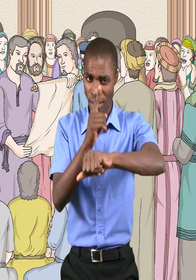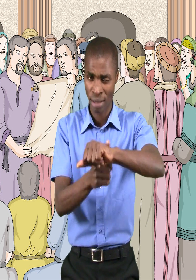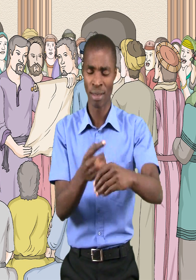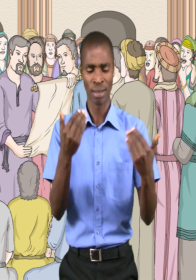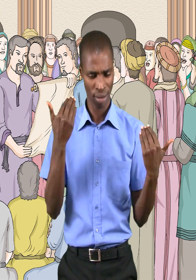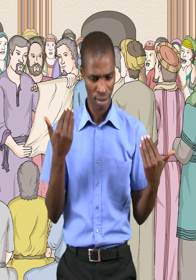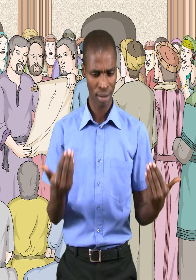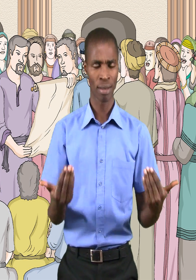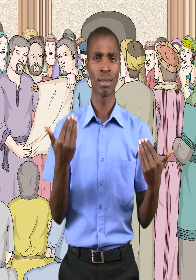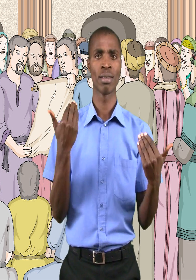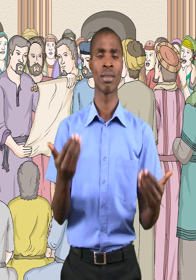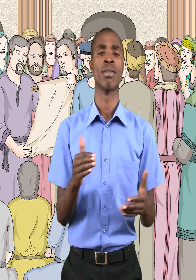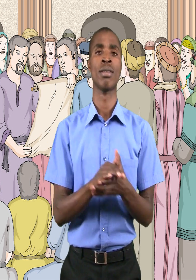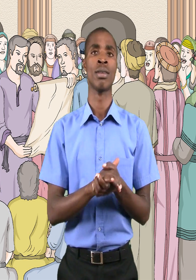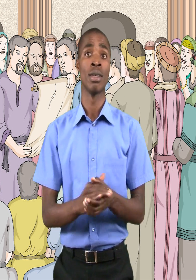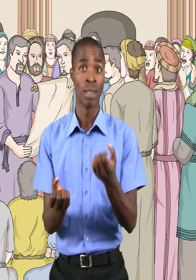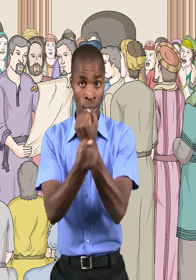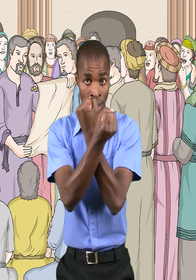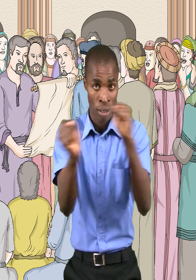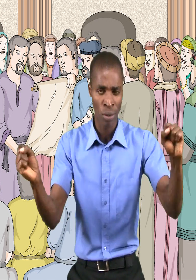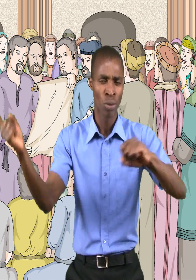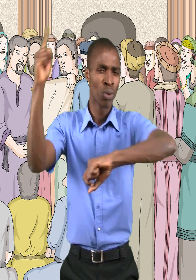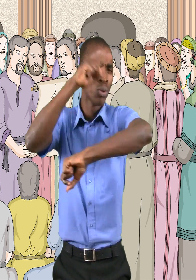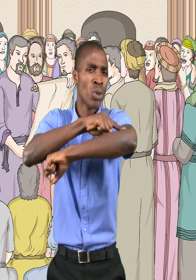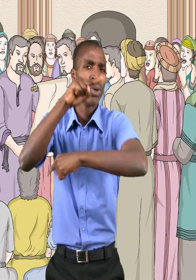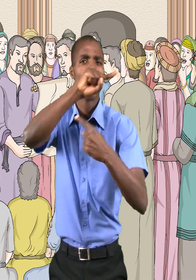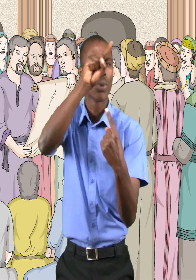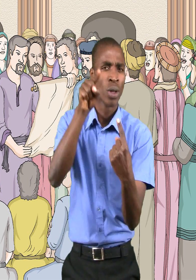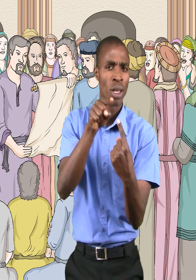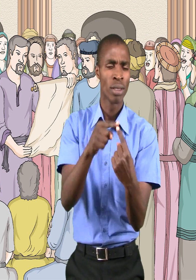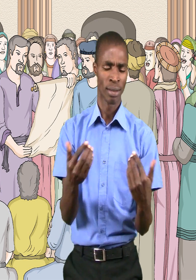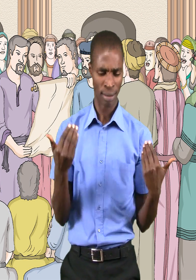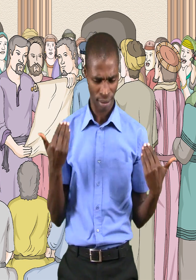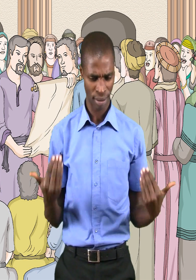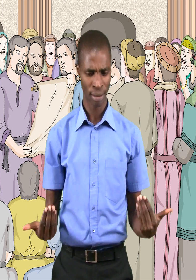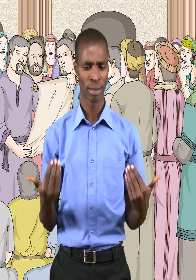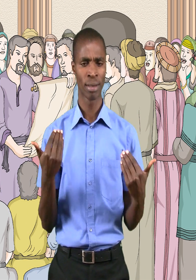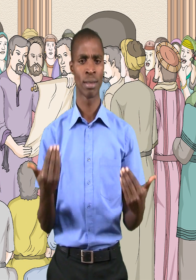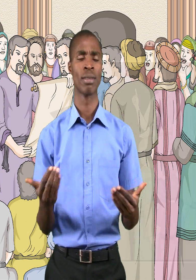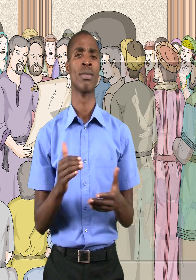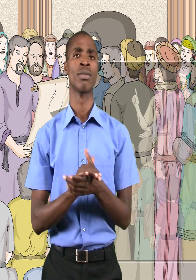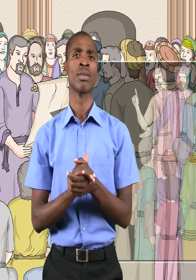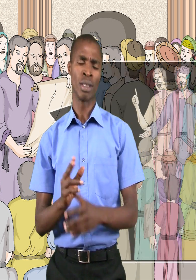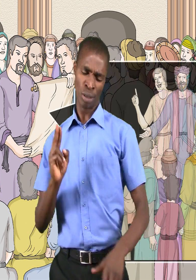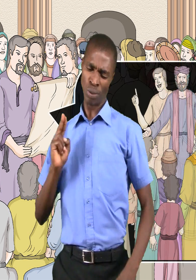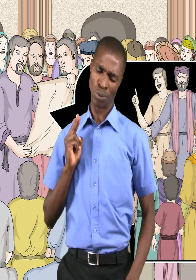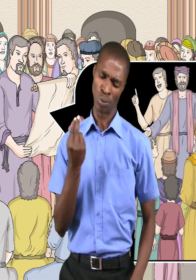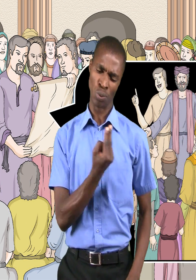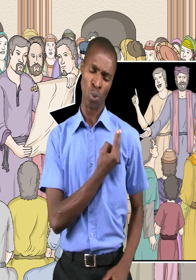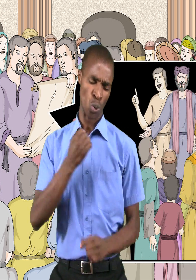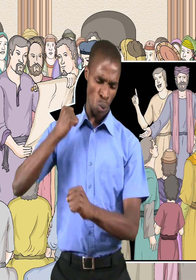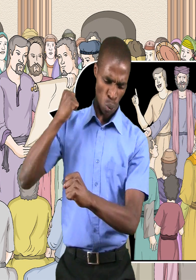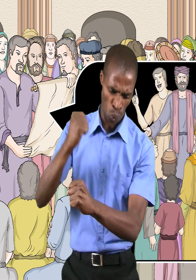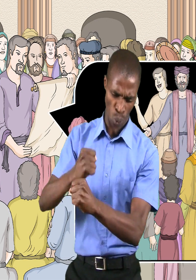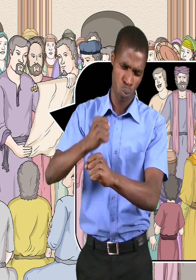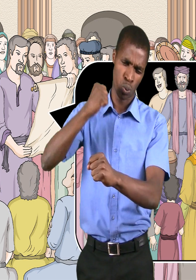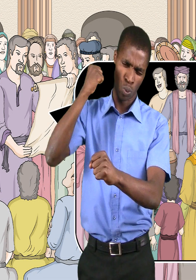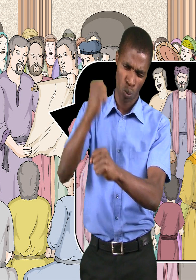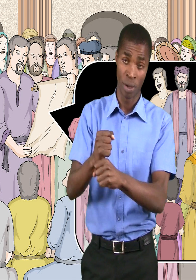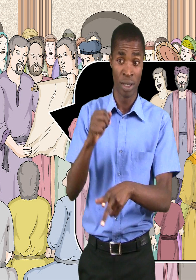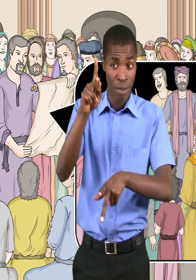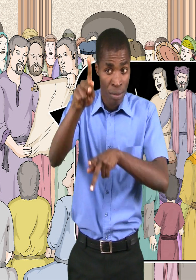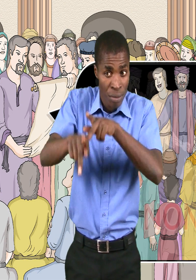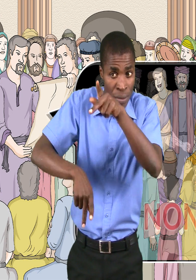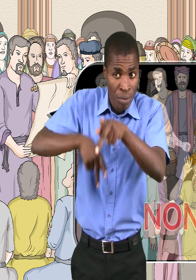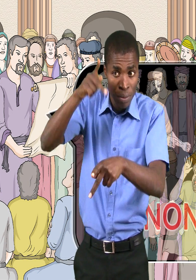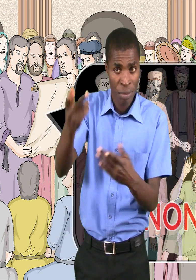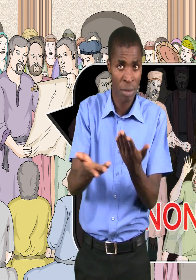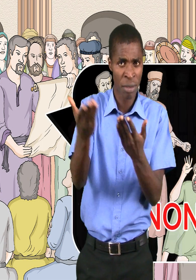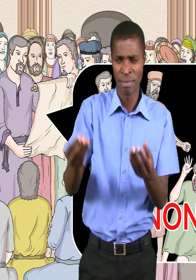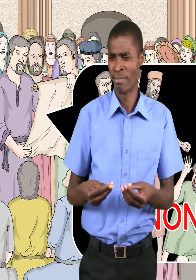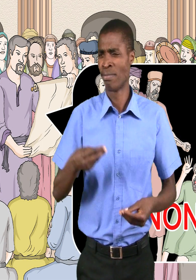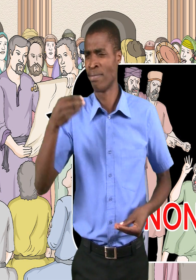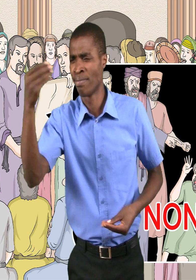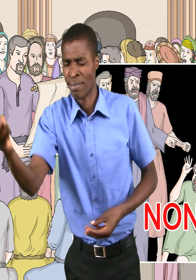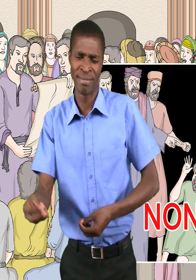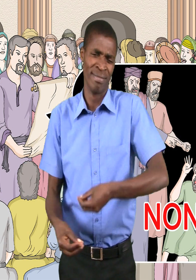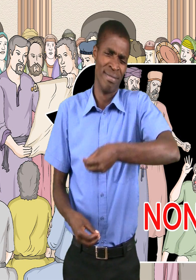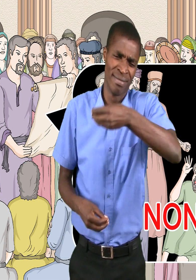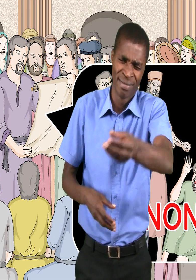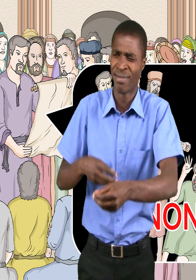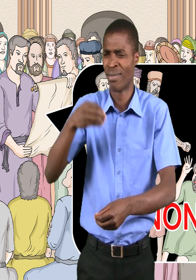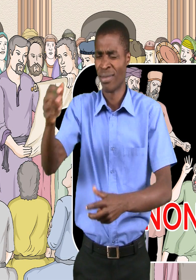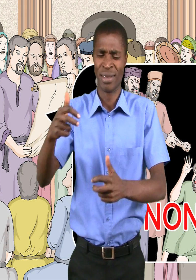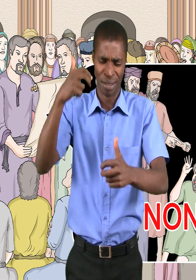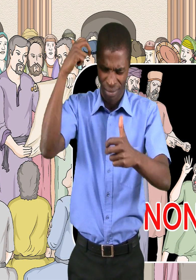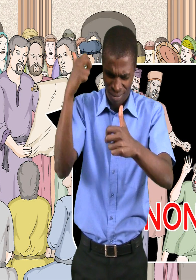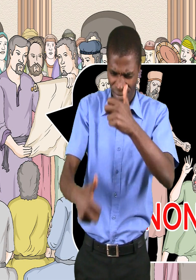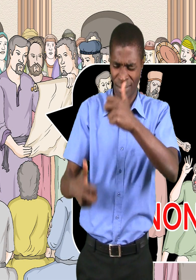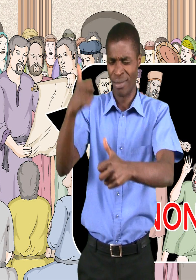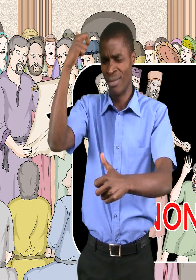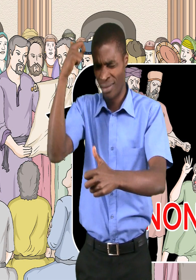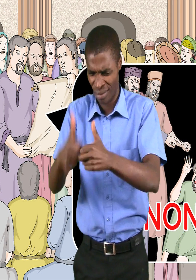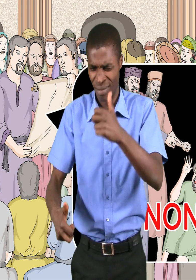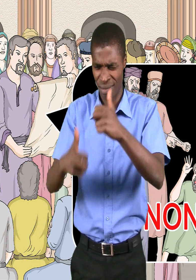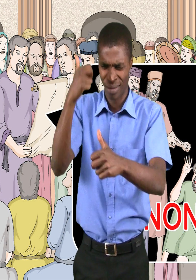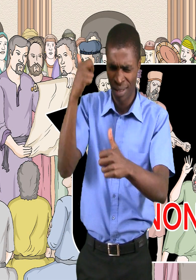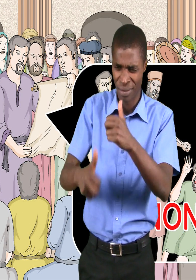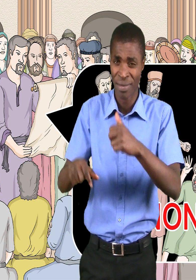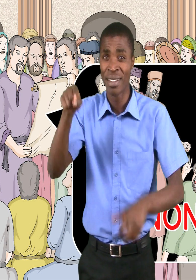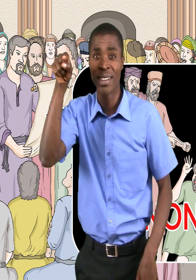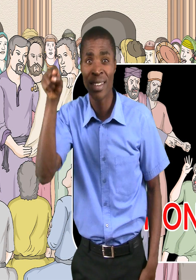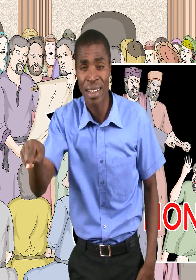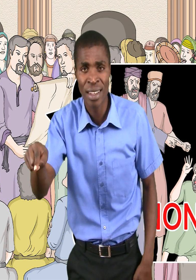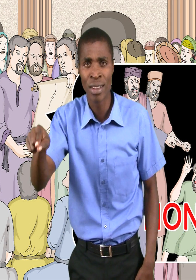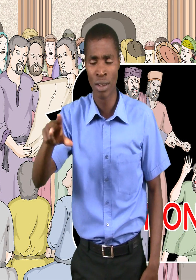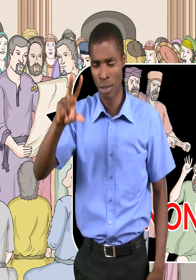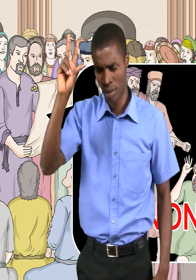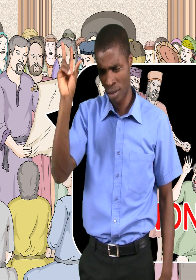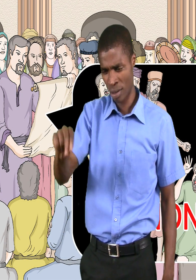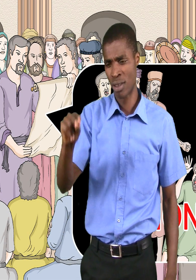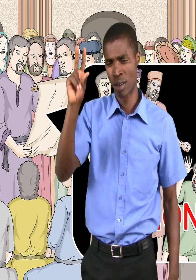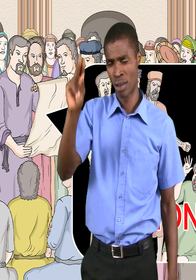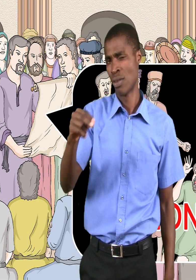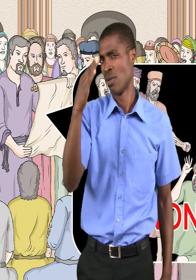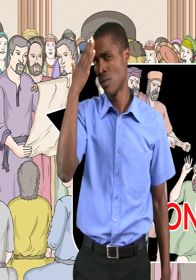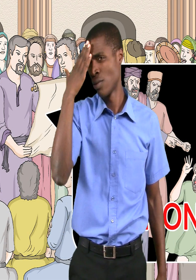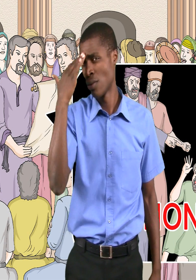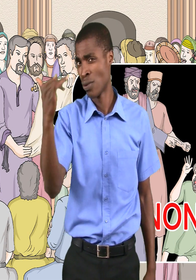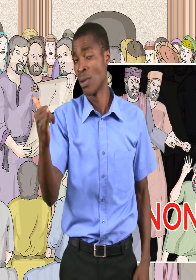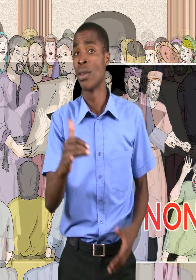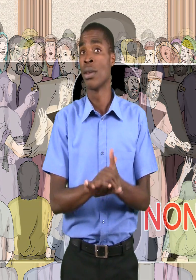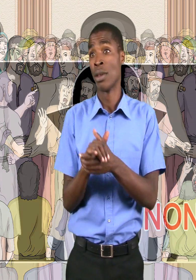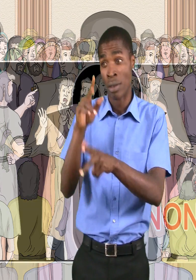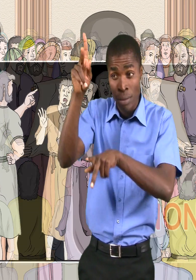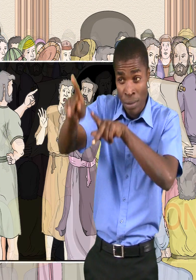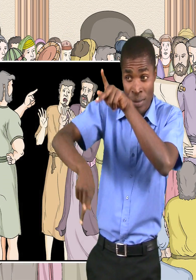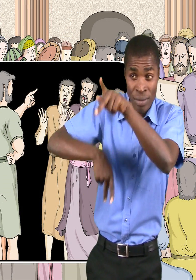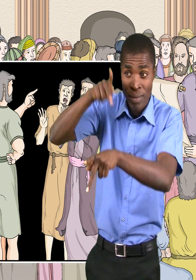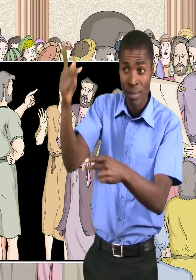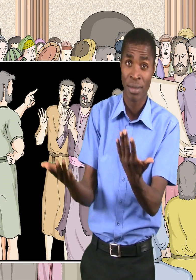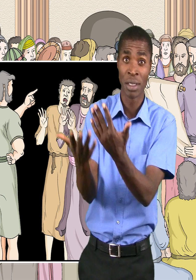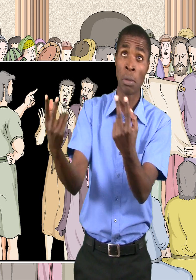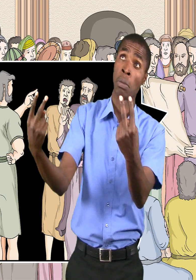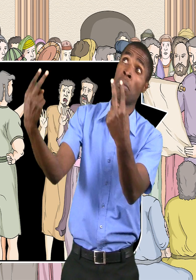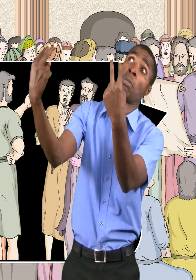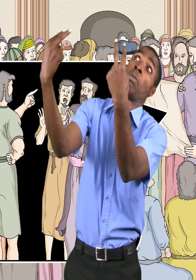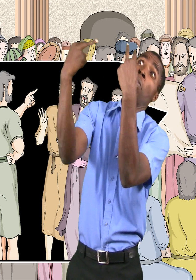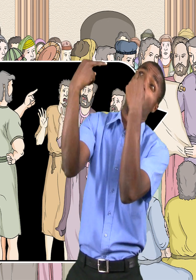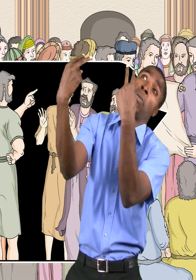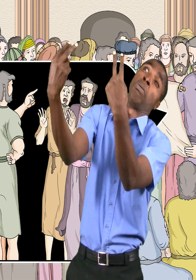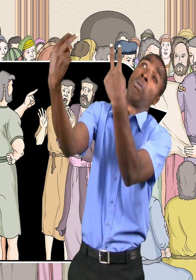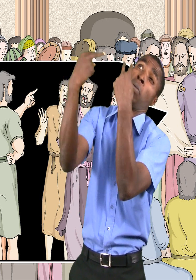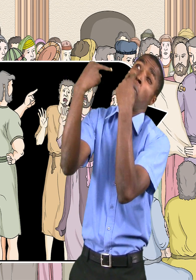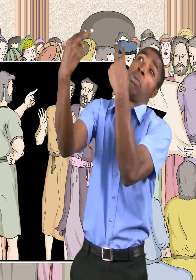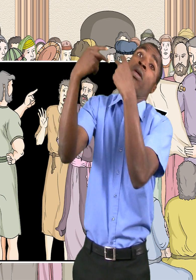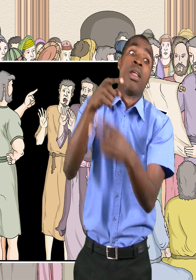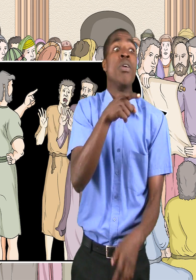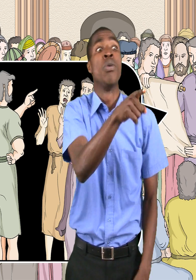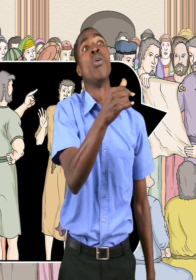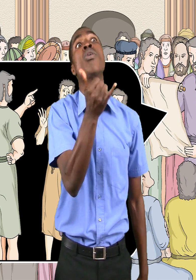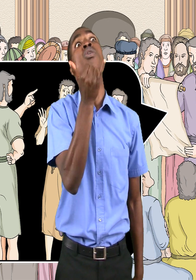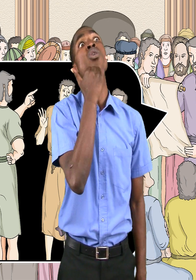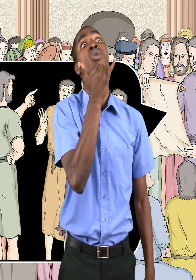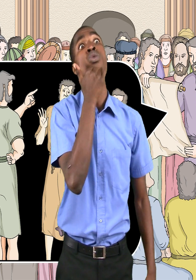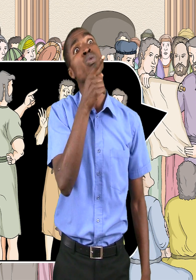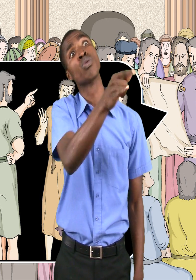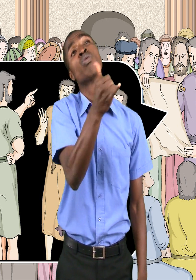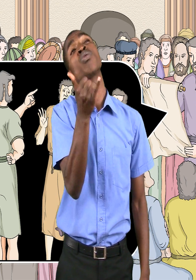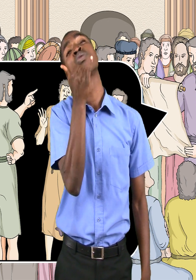Behold, now is the time of favor; now is the day of salvation!